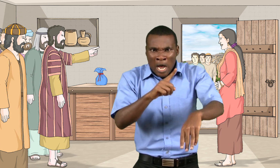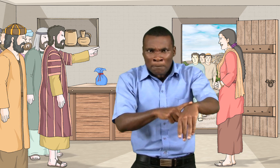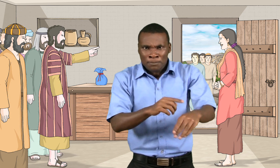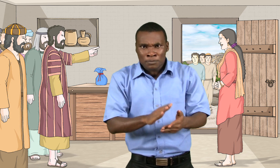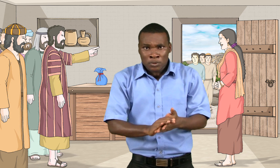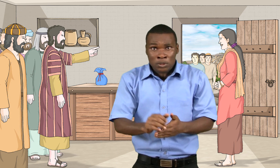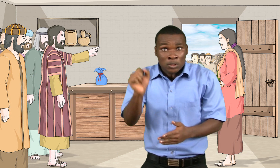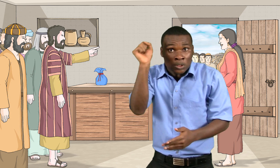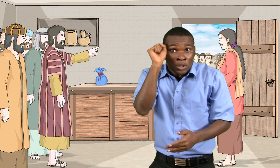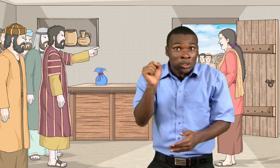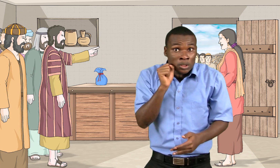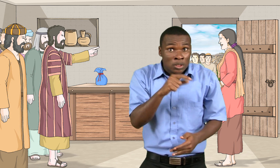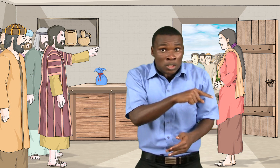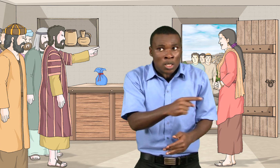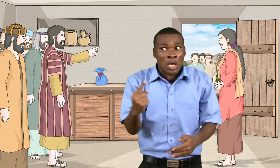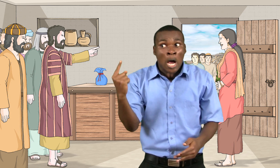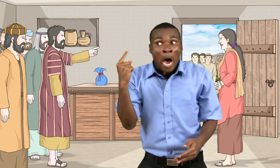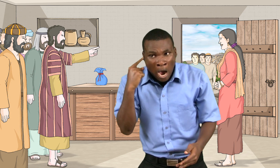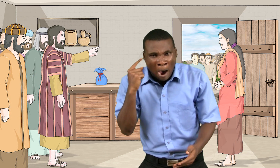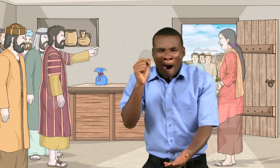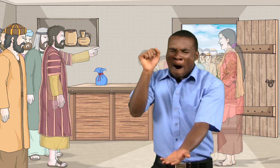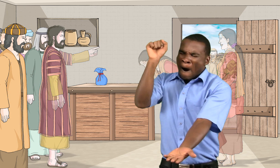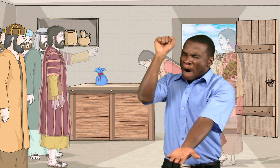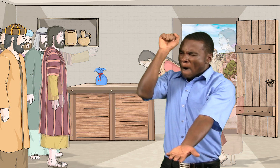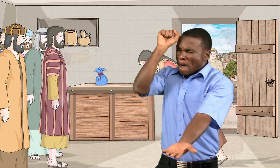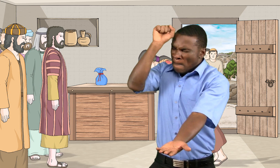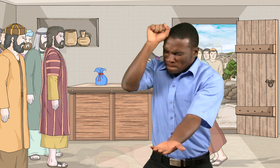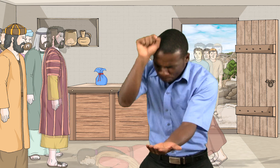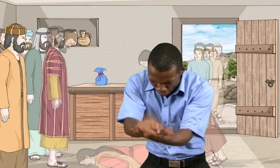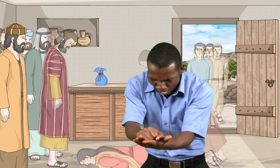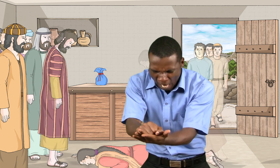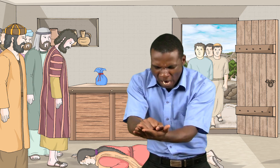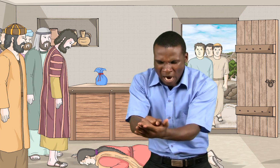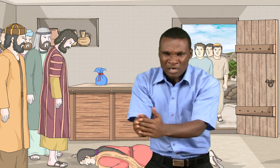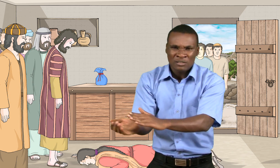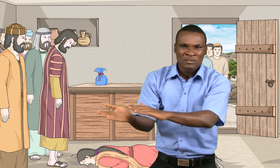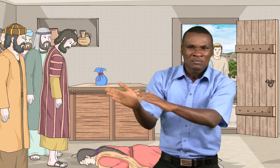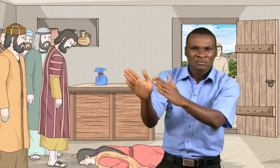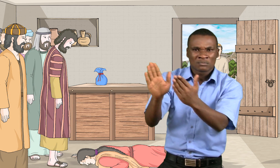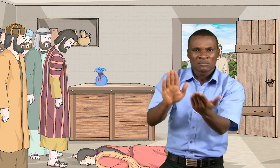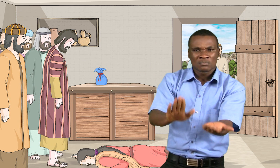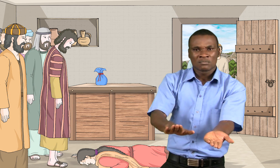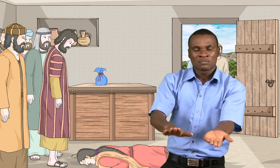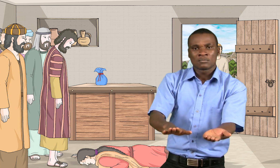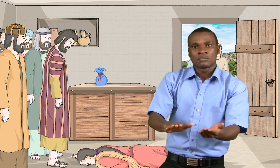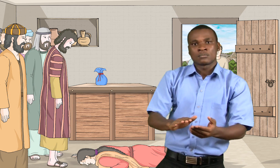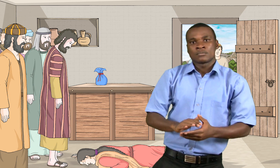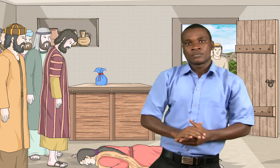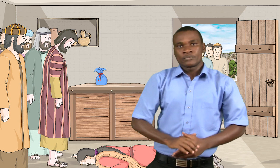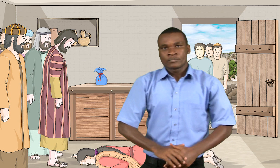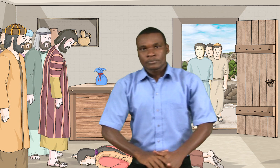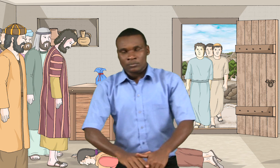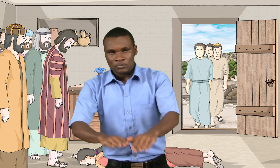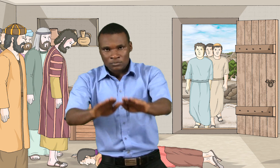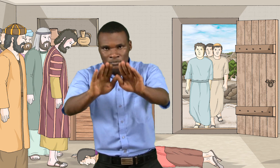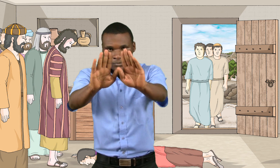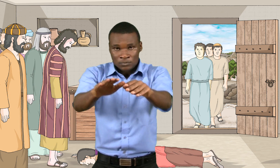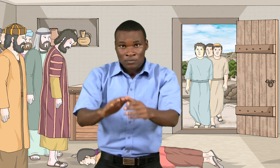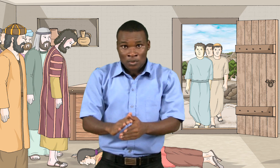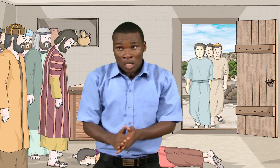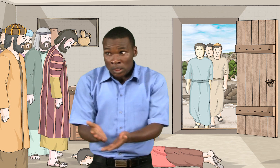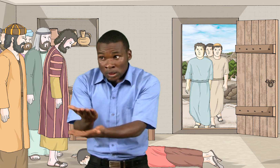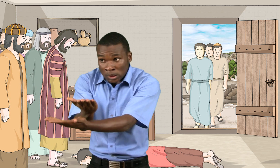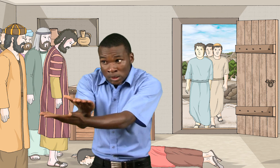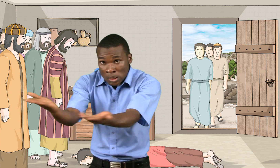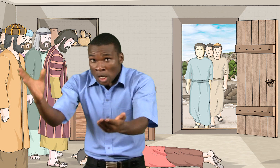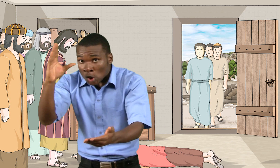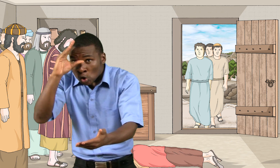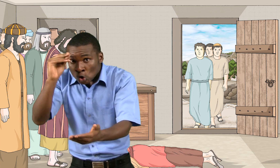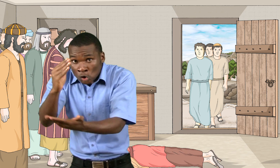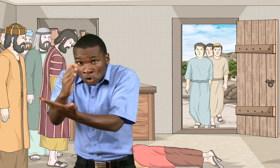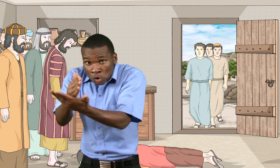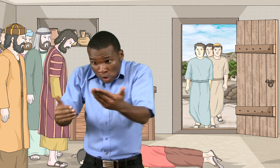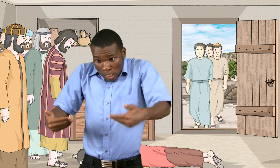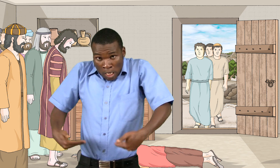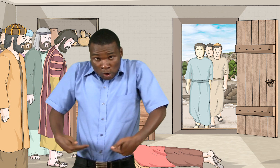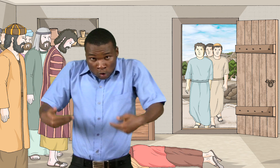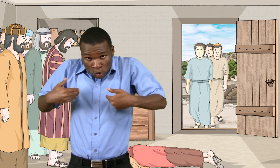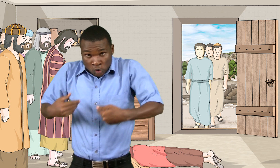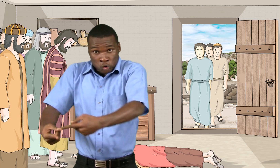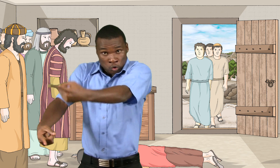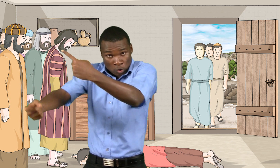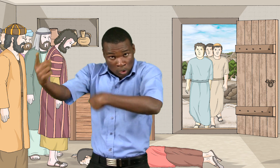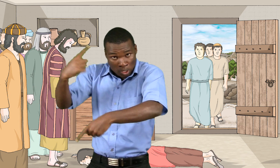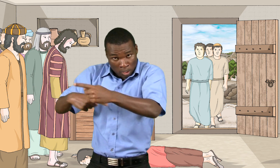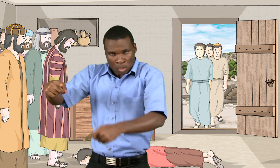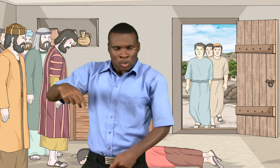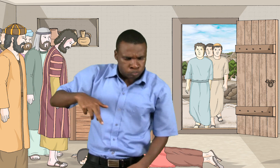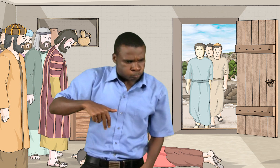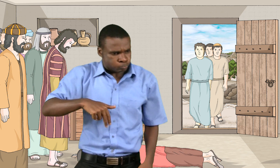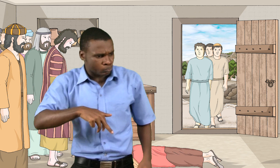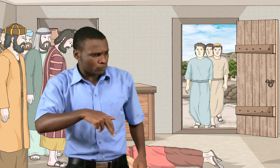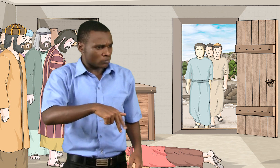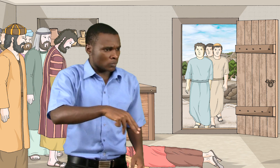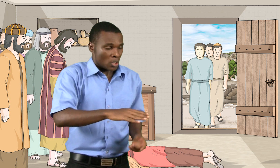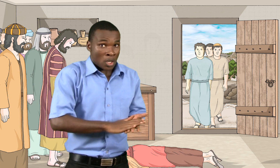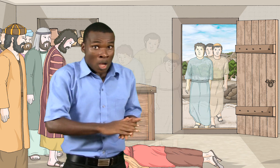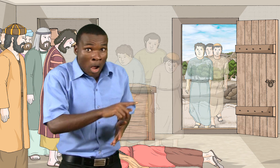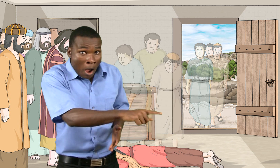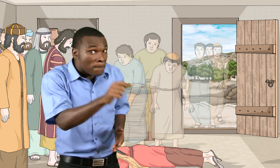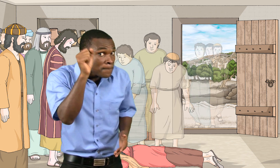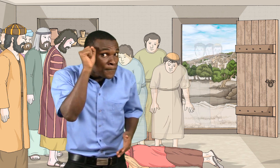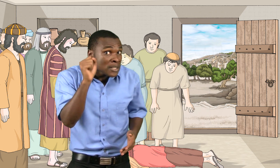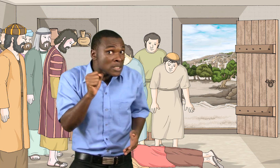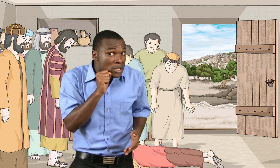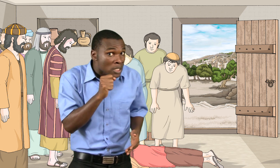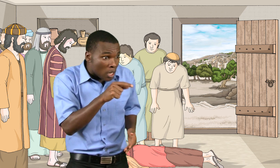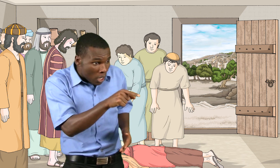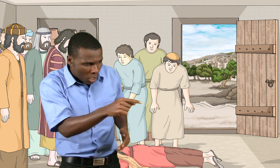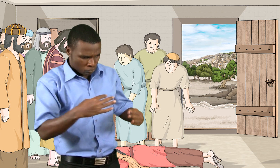At that instant she fell down at his feet and died.